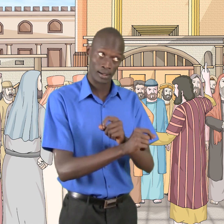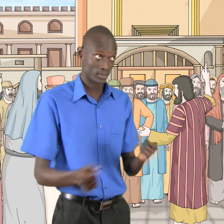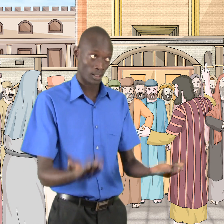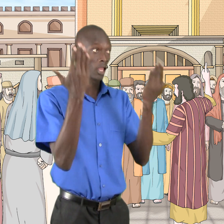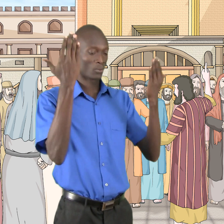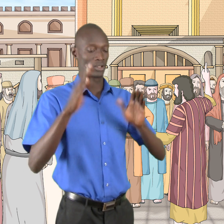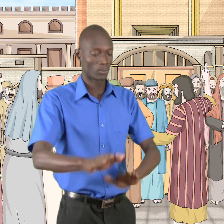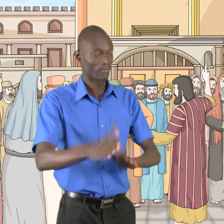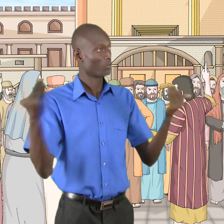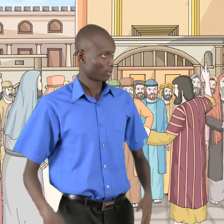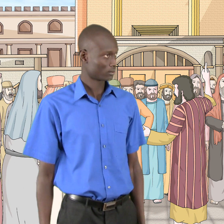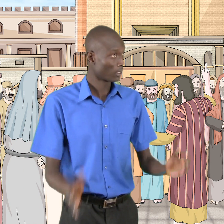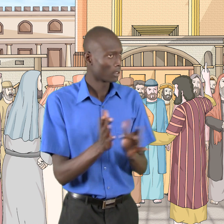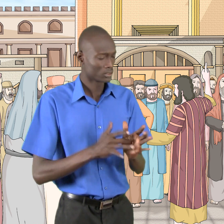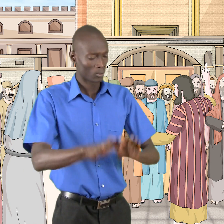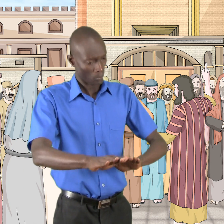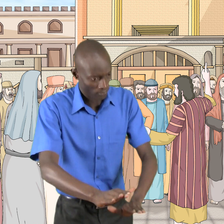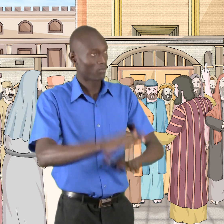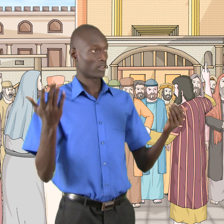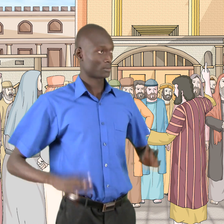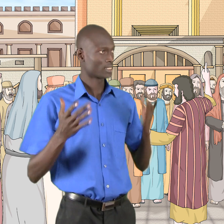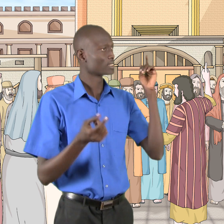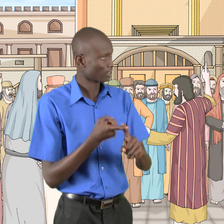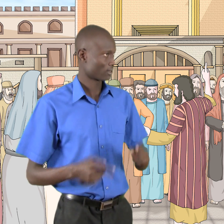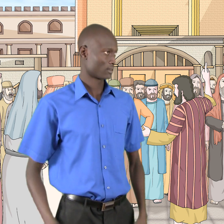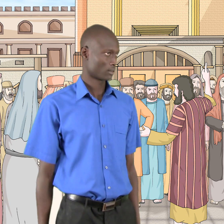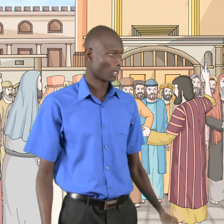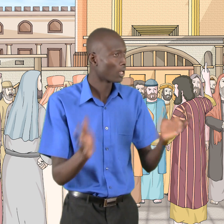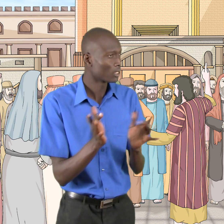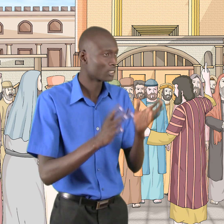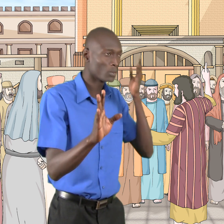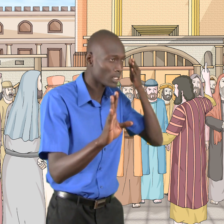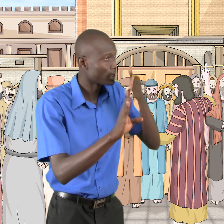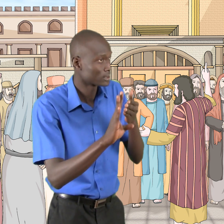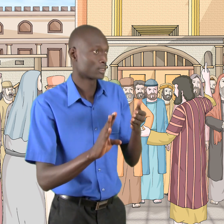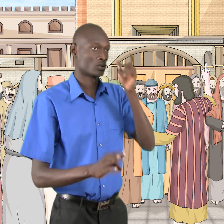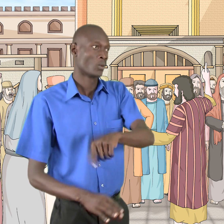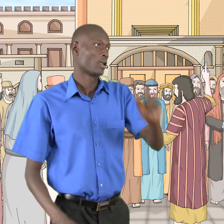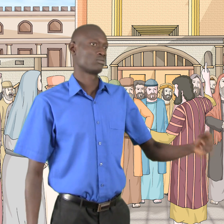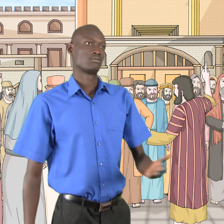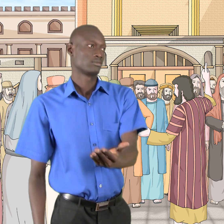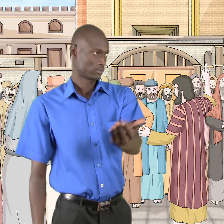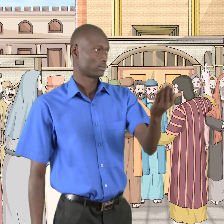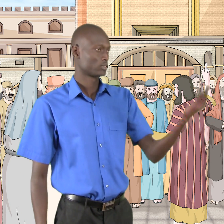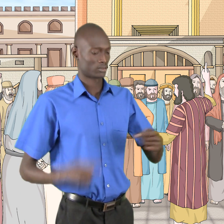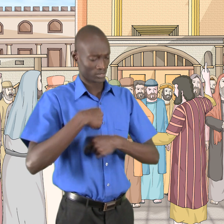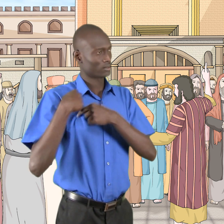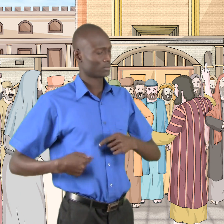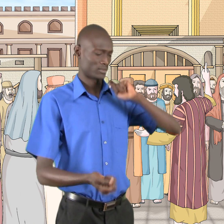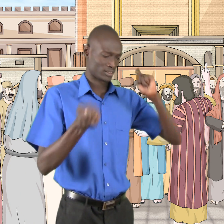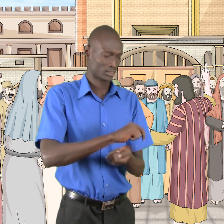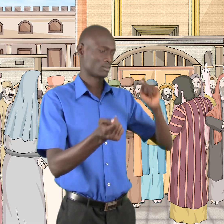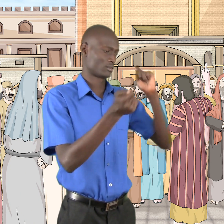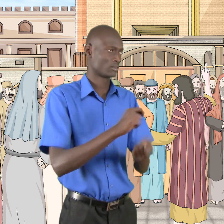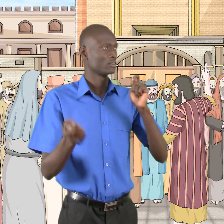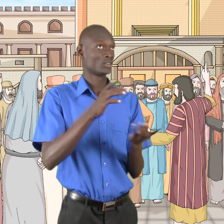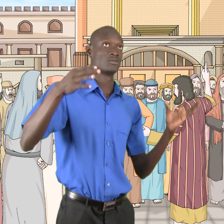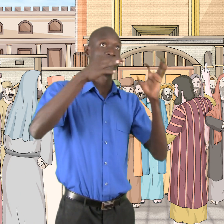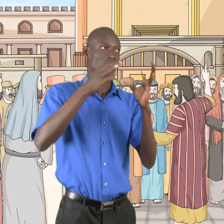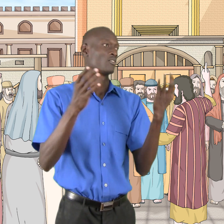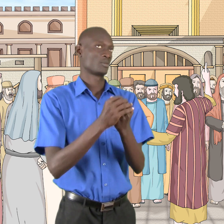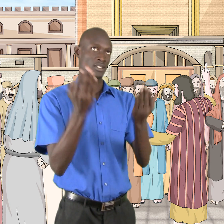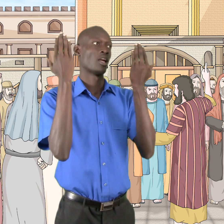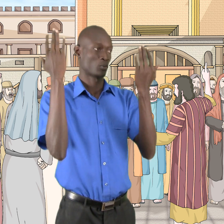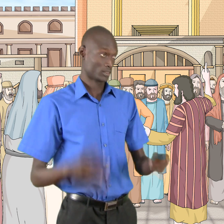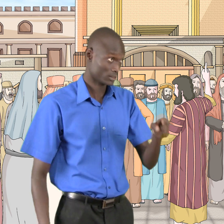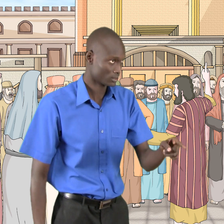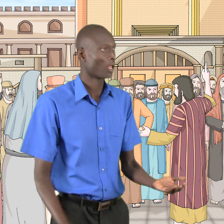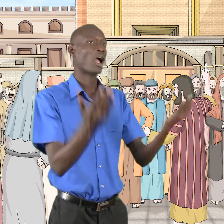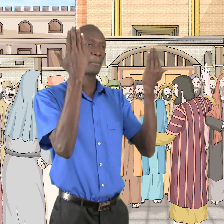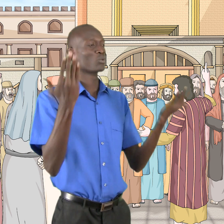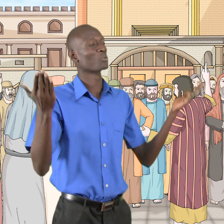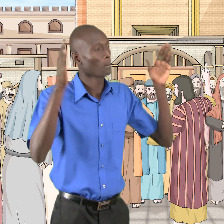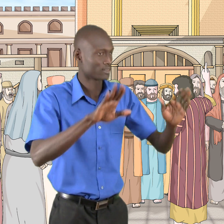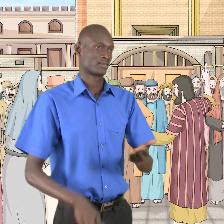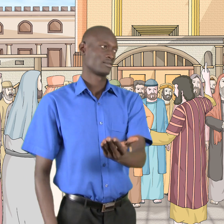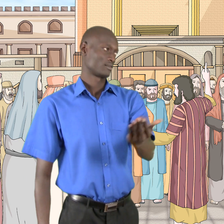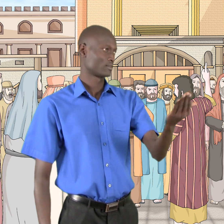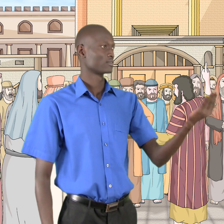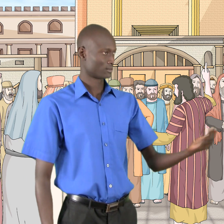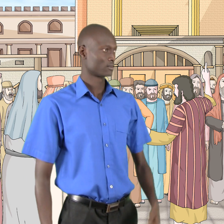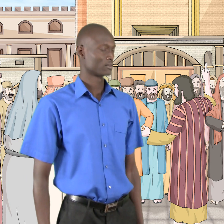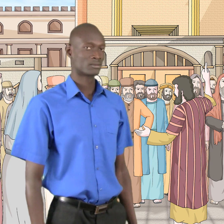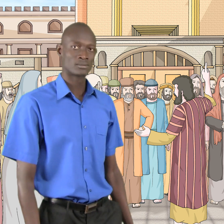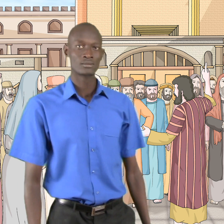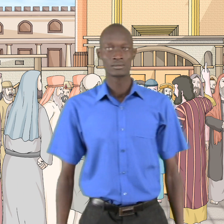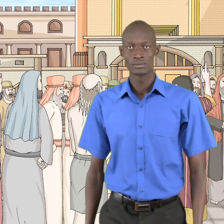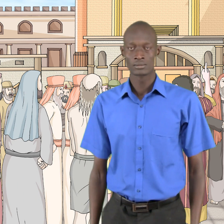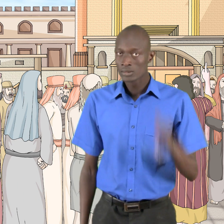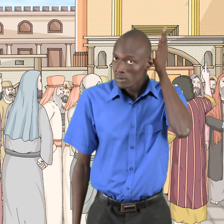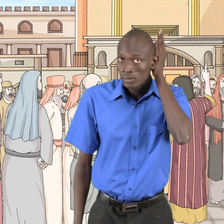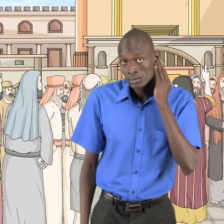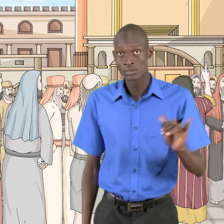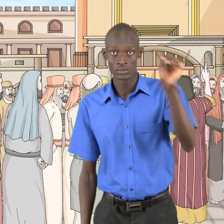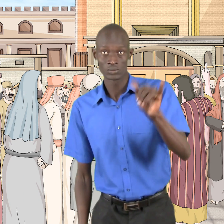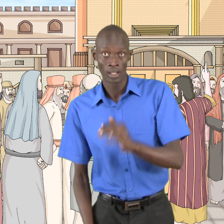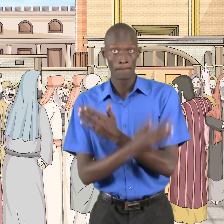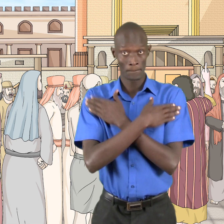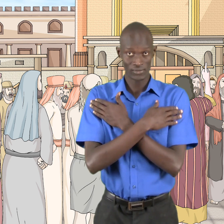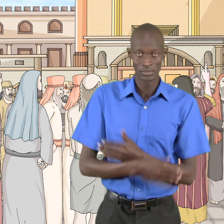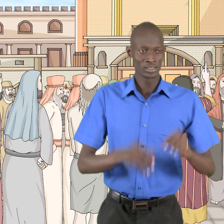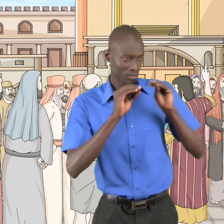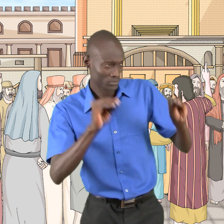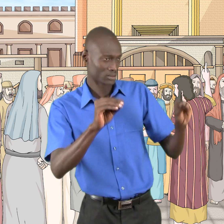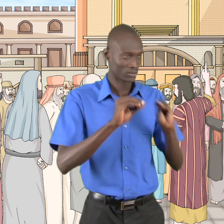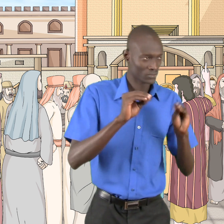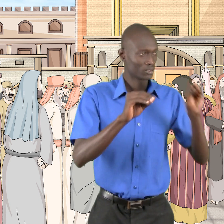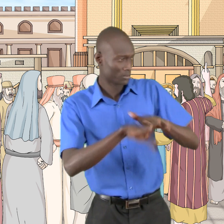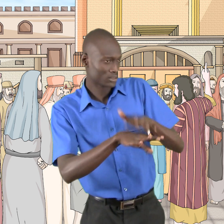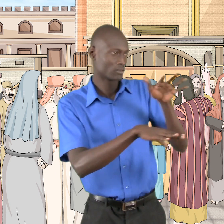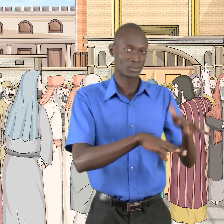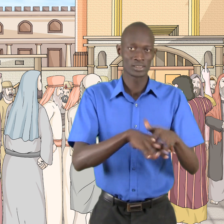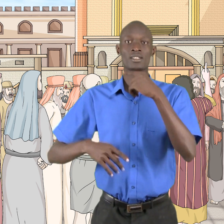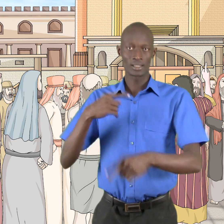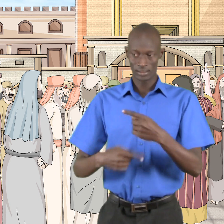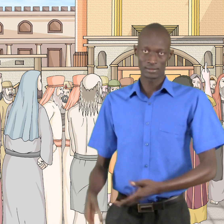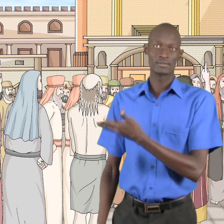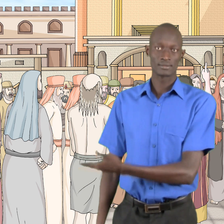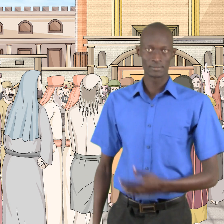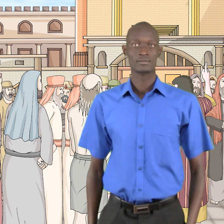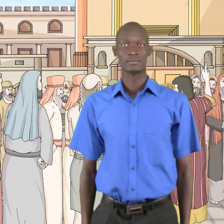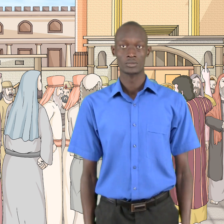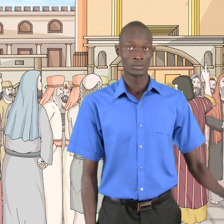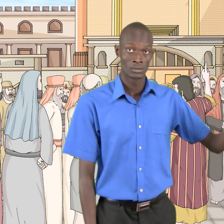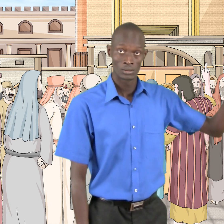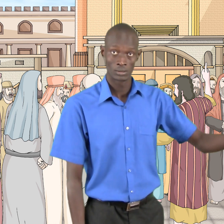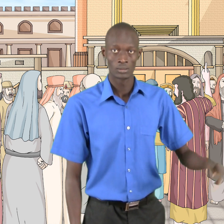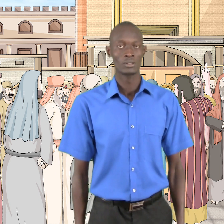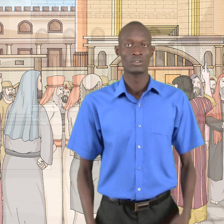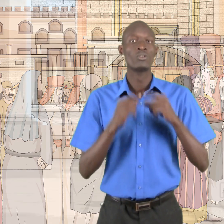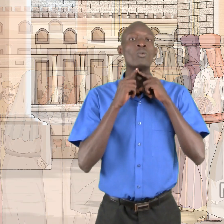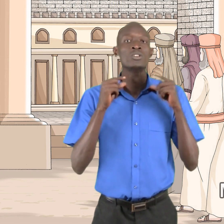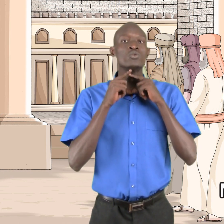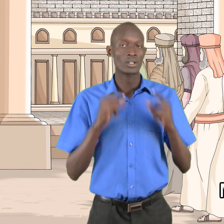When God raised up His Servant, He sent Him first to you to bless you by turning each of you from your wicked ways.”